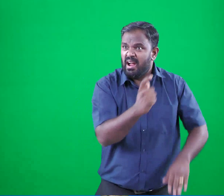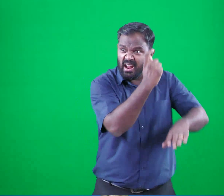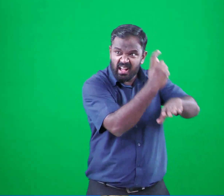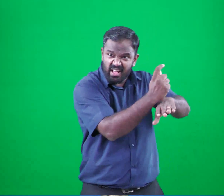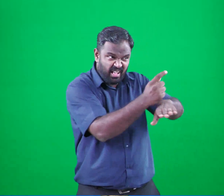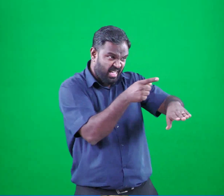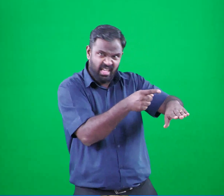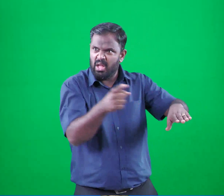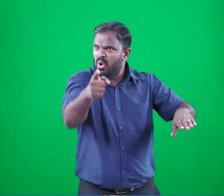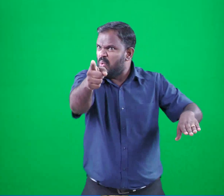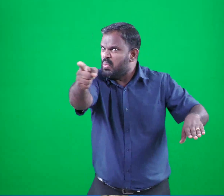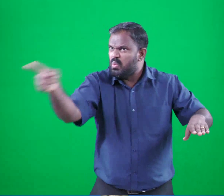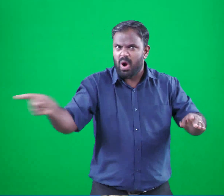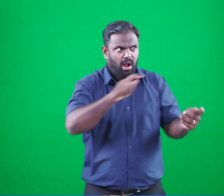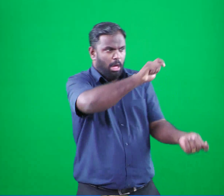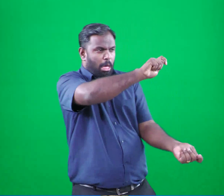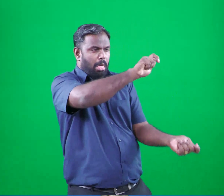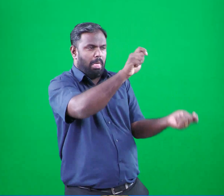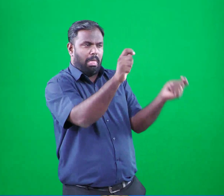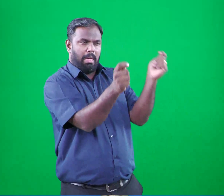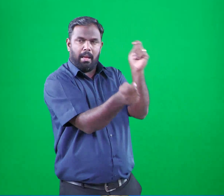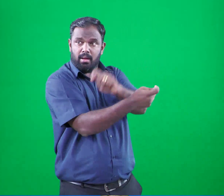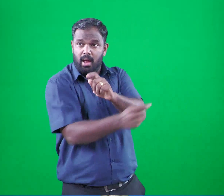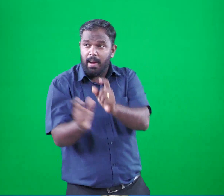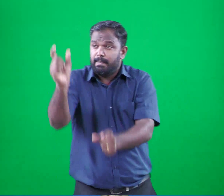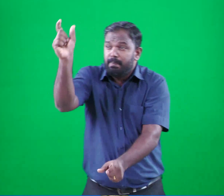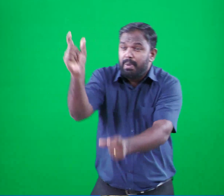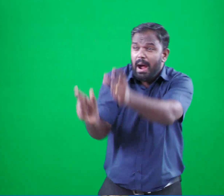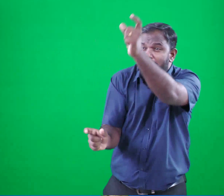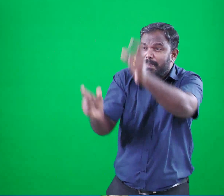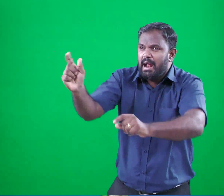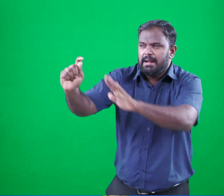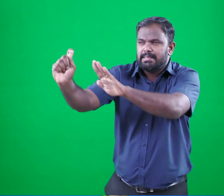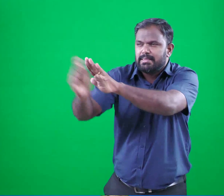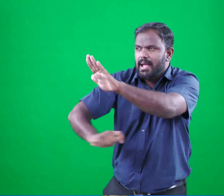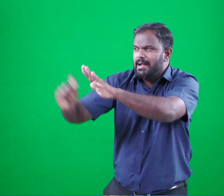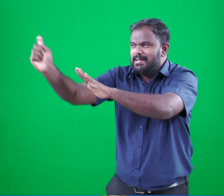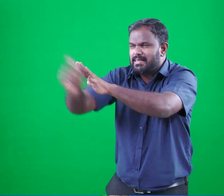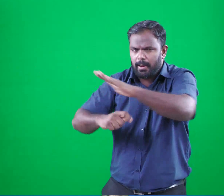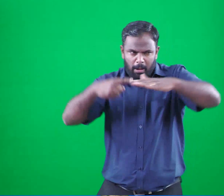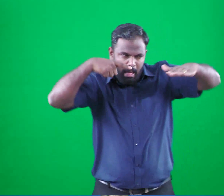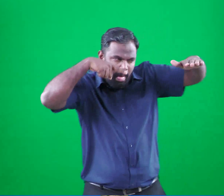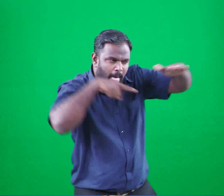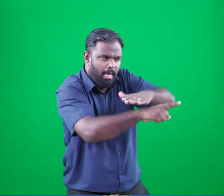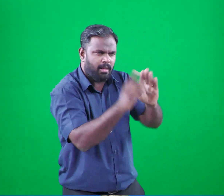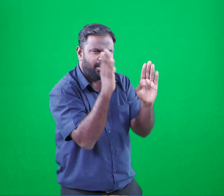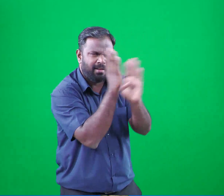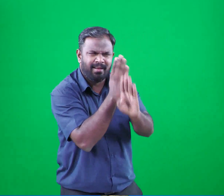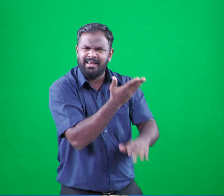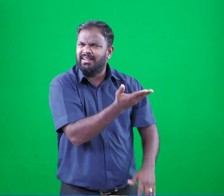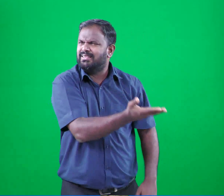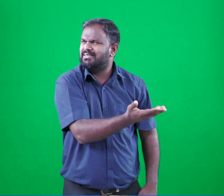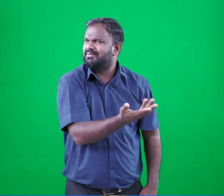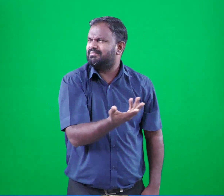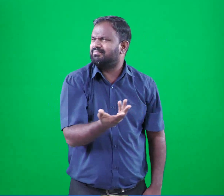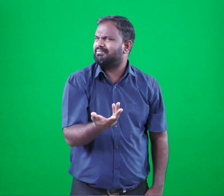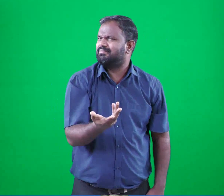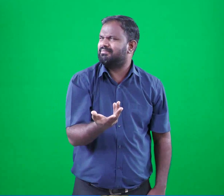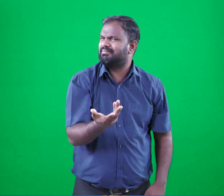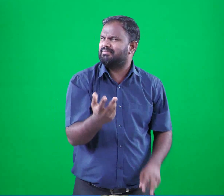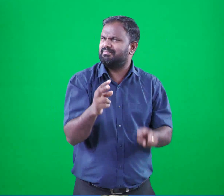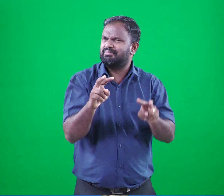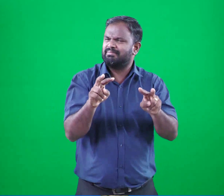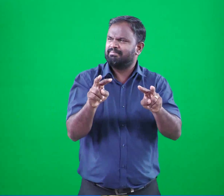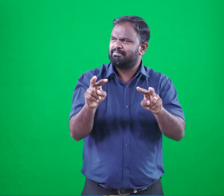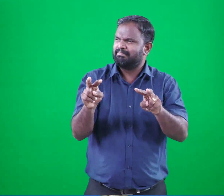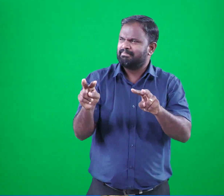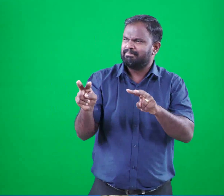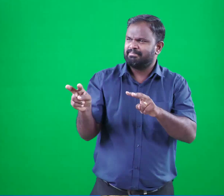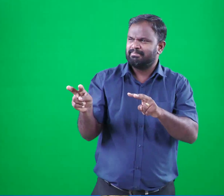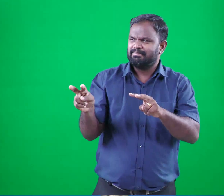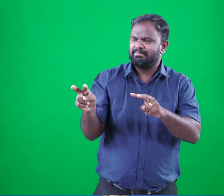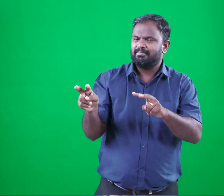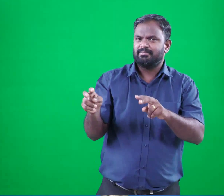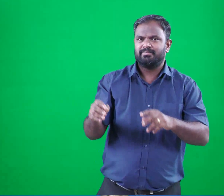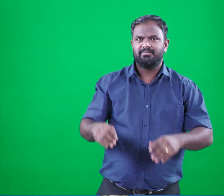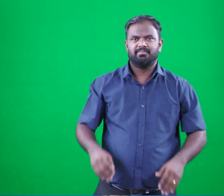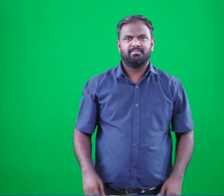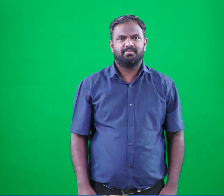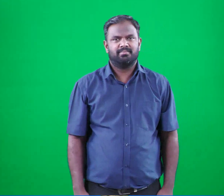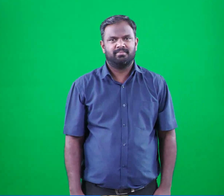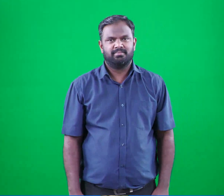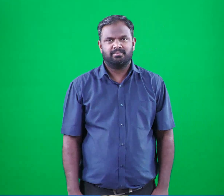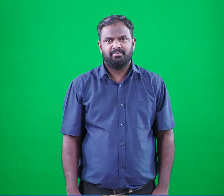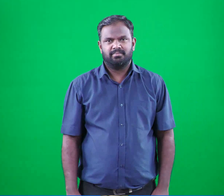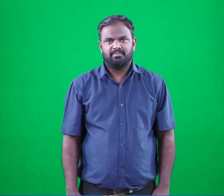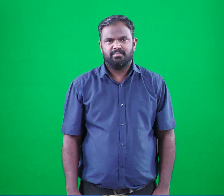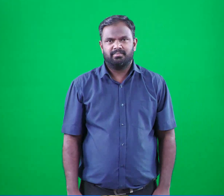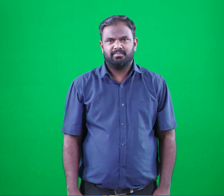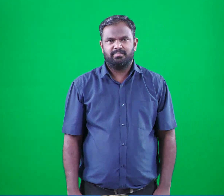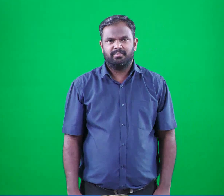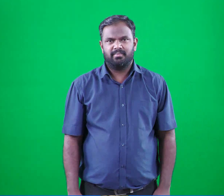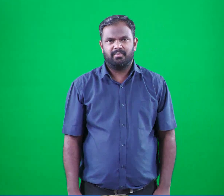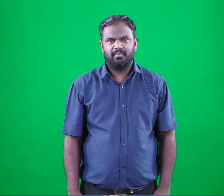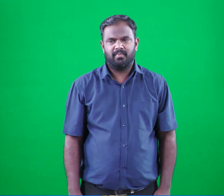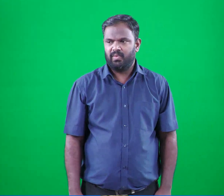But you have made it ' a den of robbers.'"